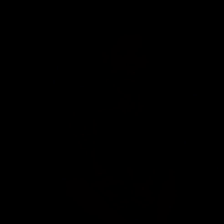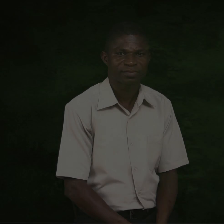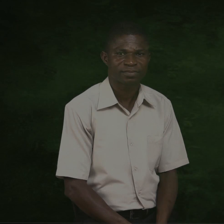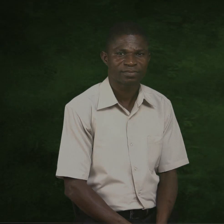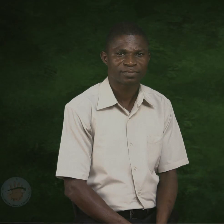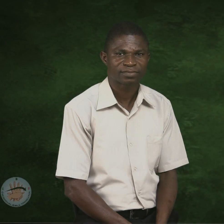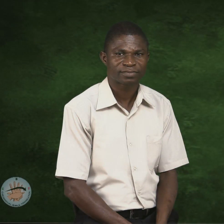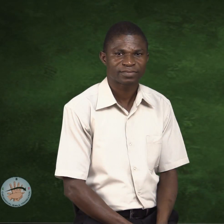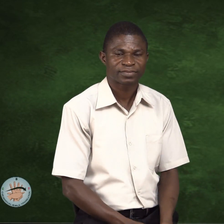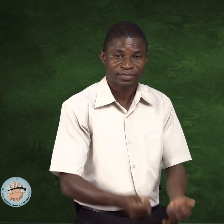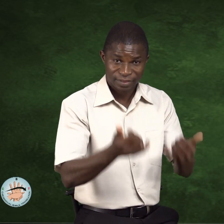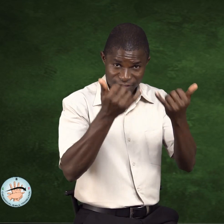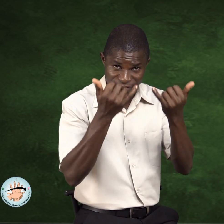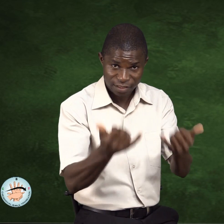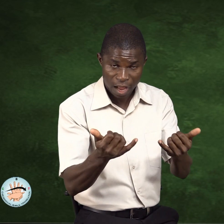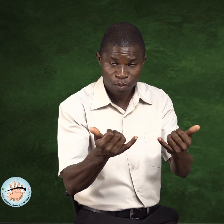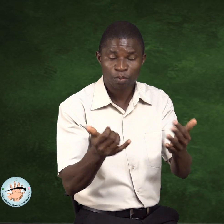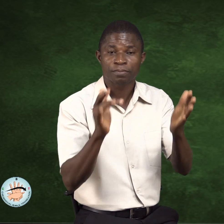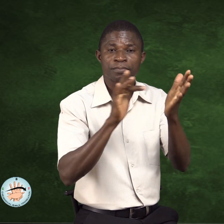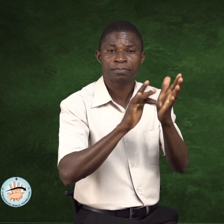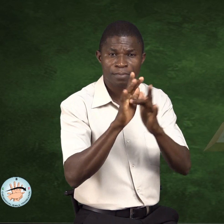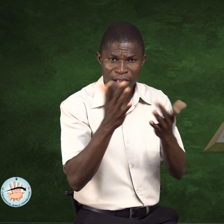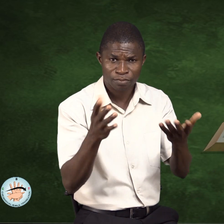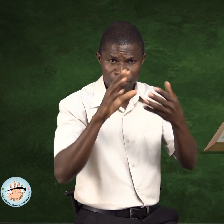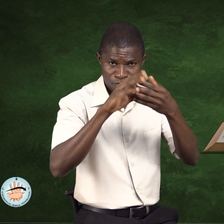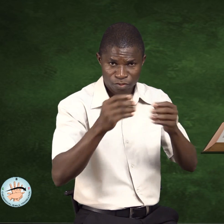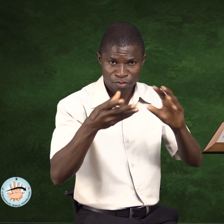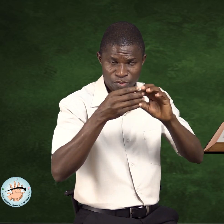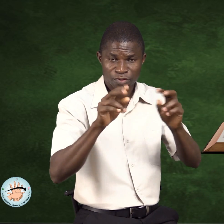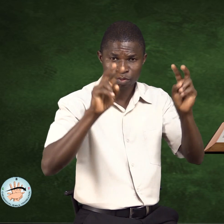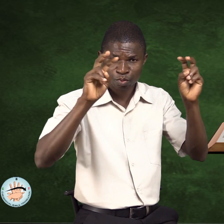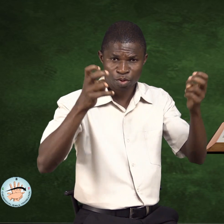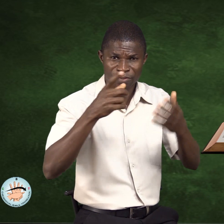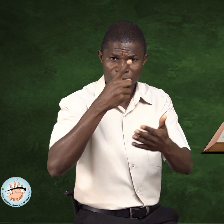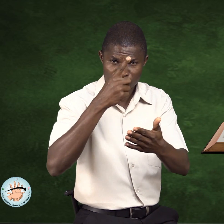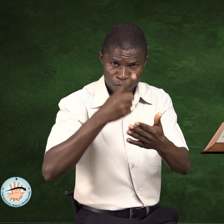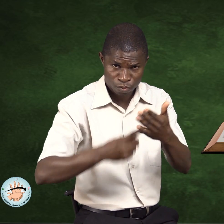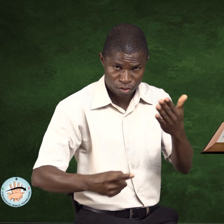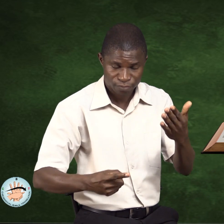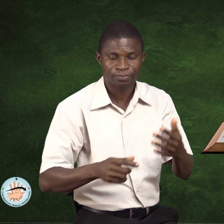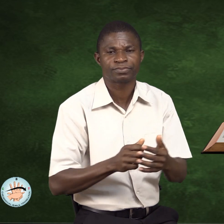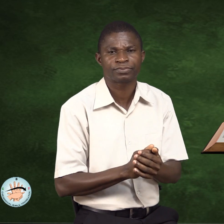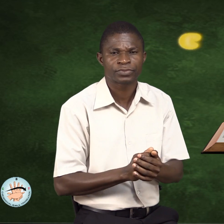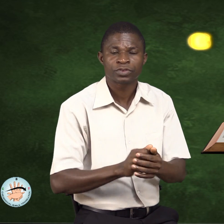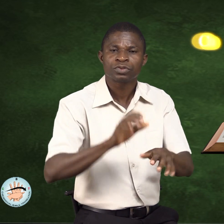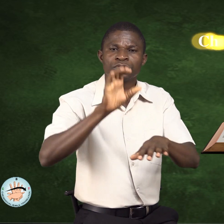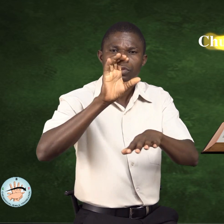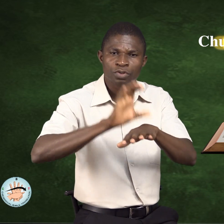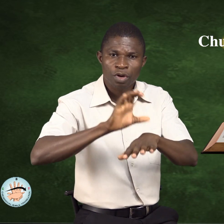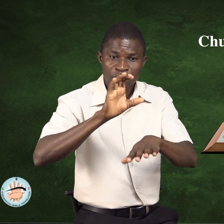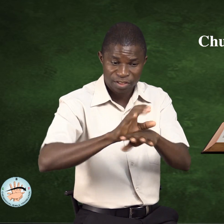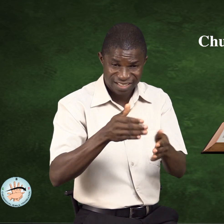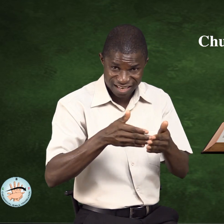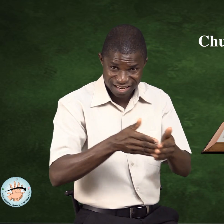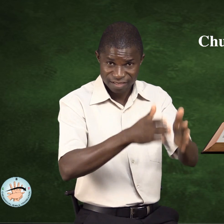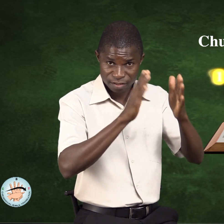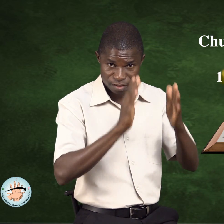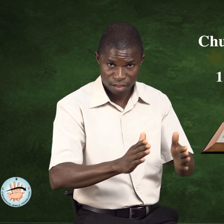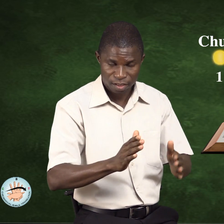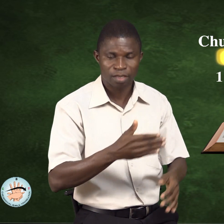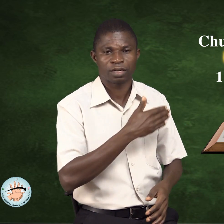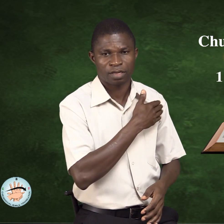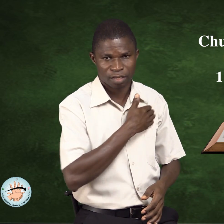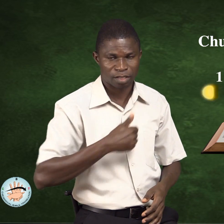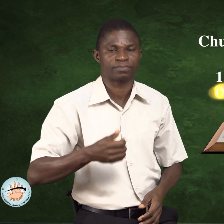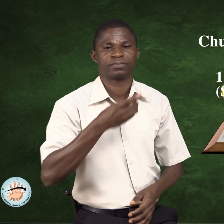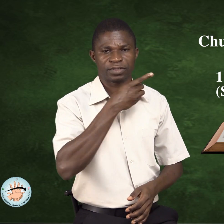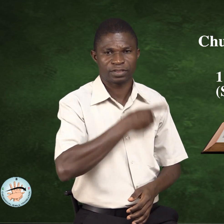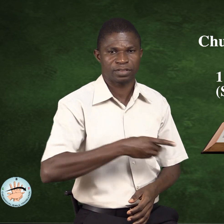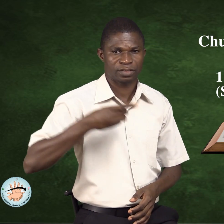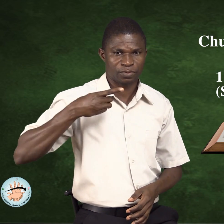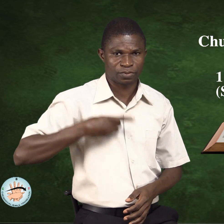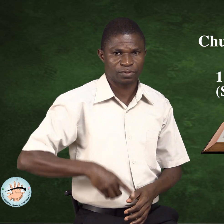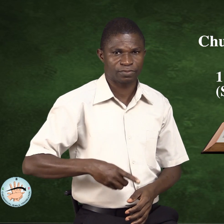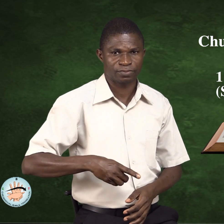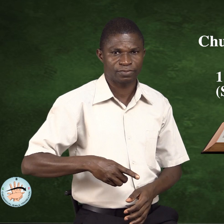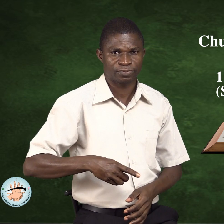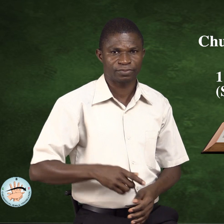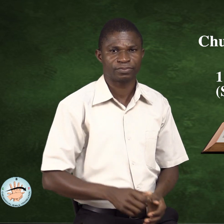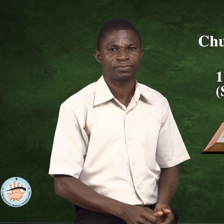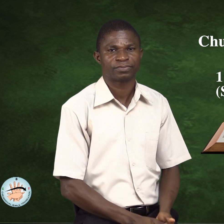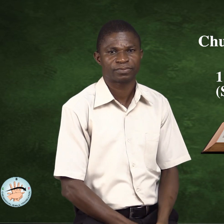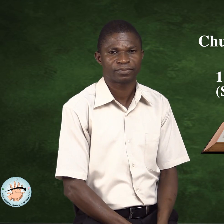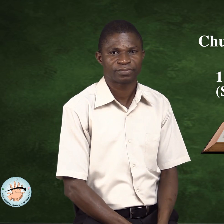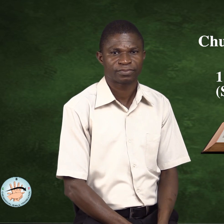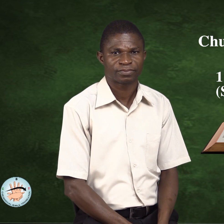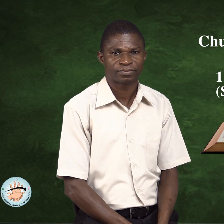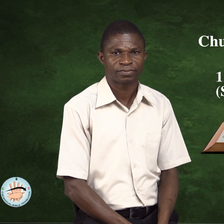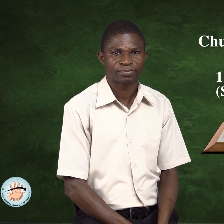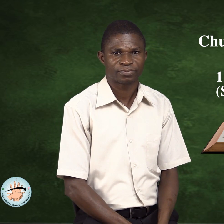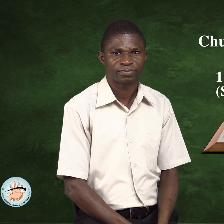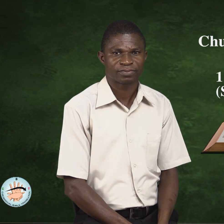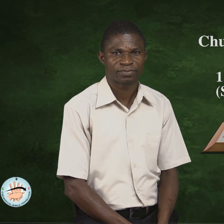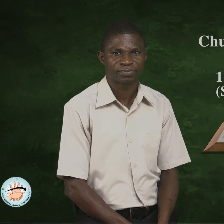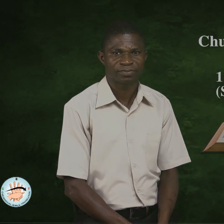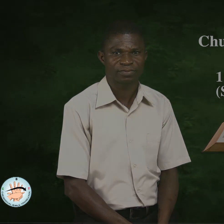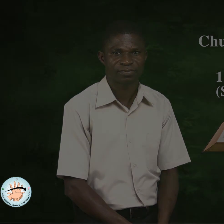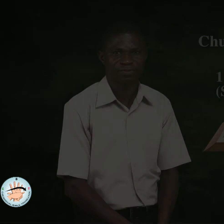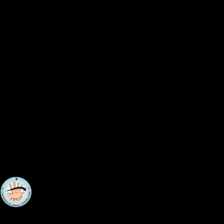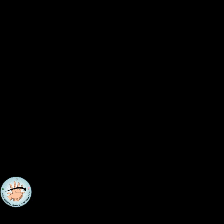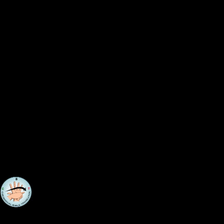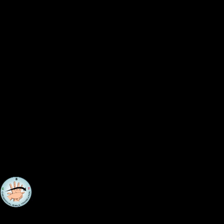Church leaders and the deacons